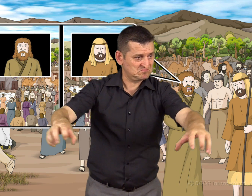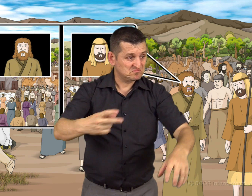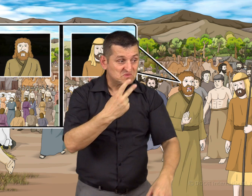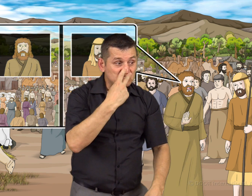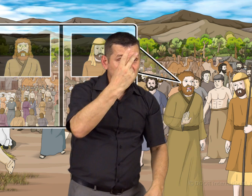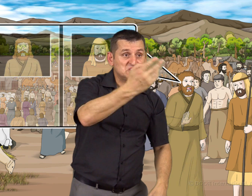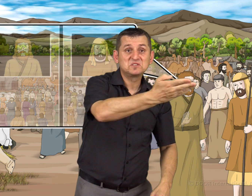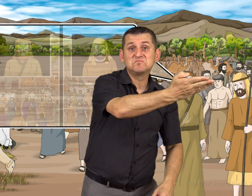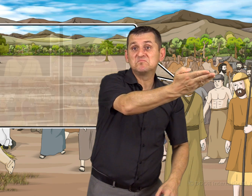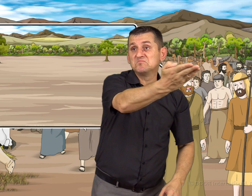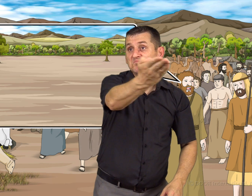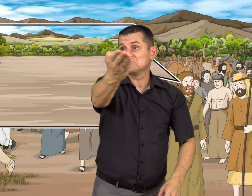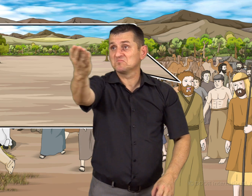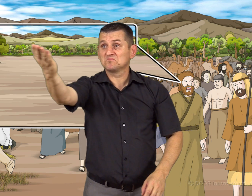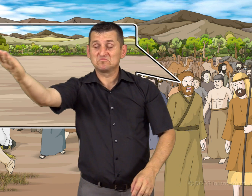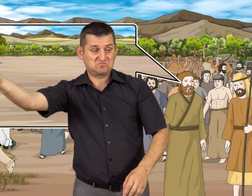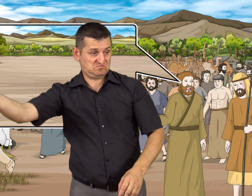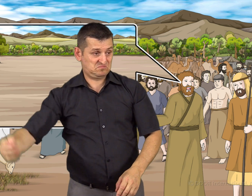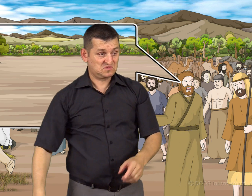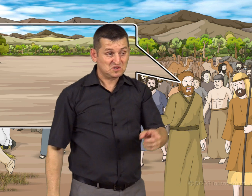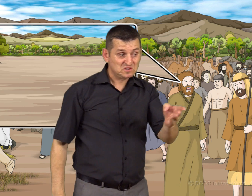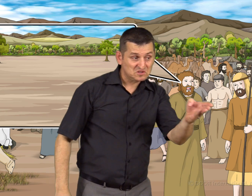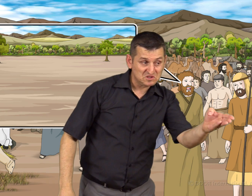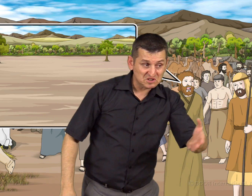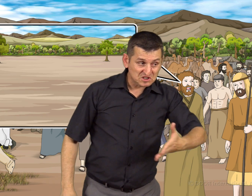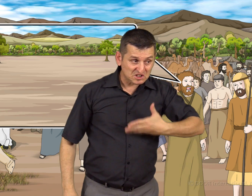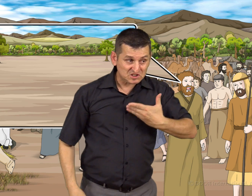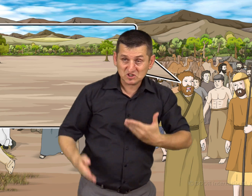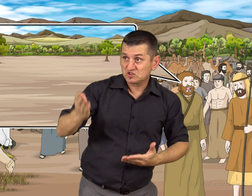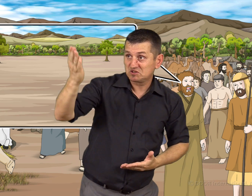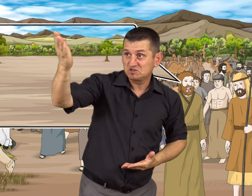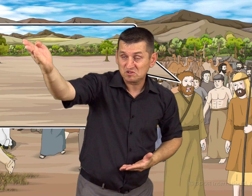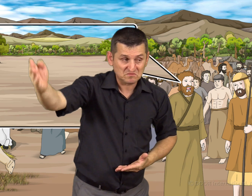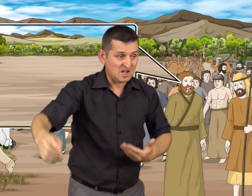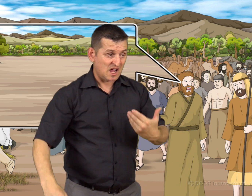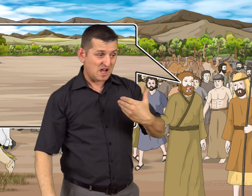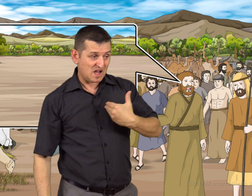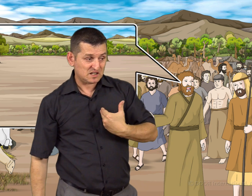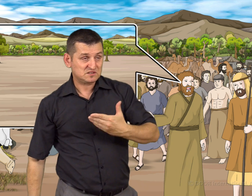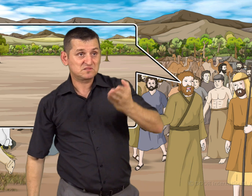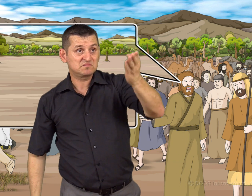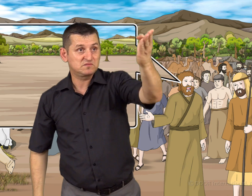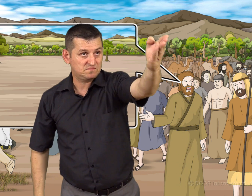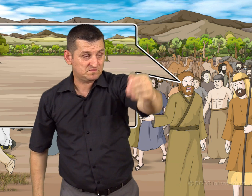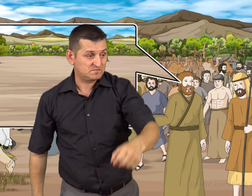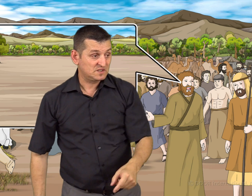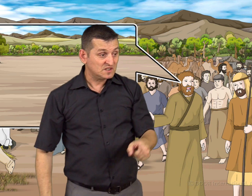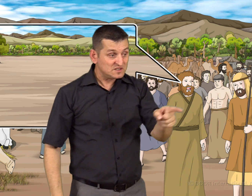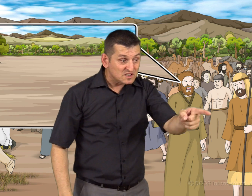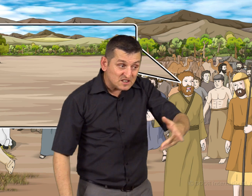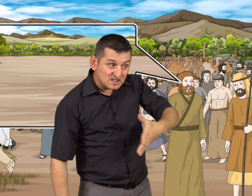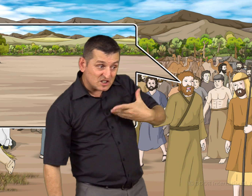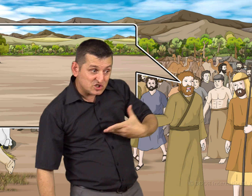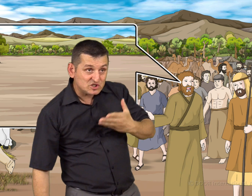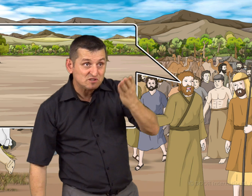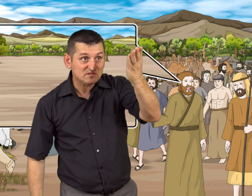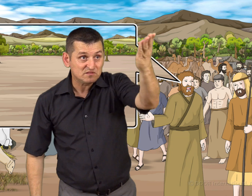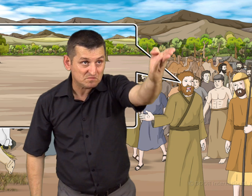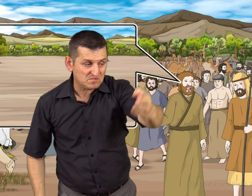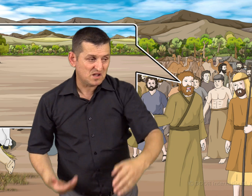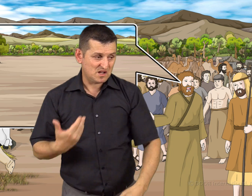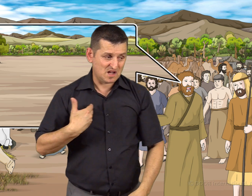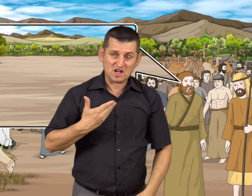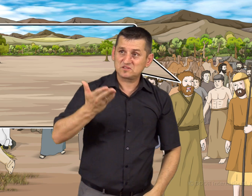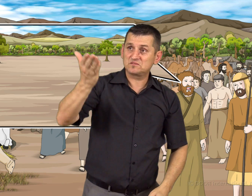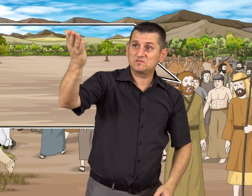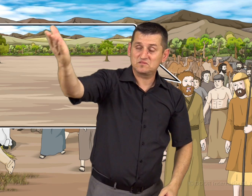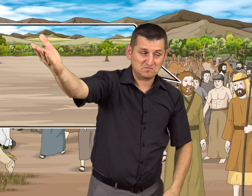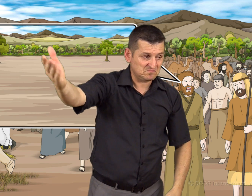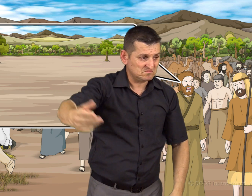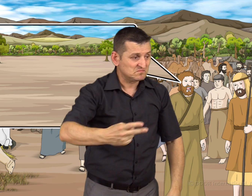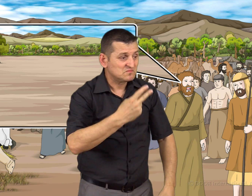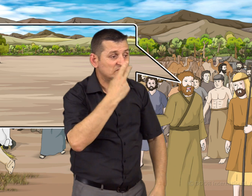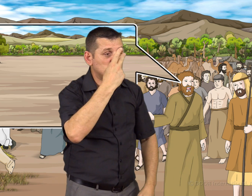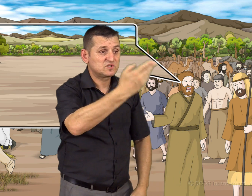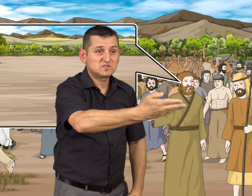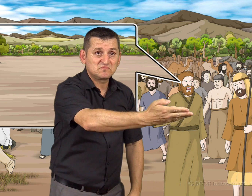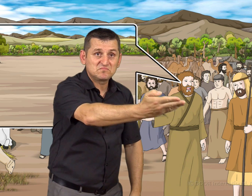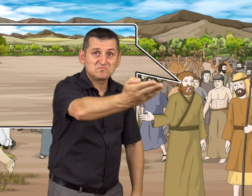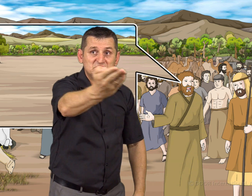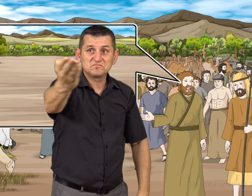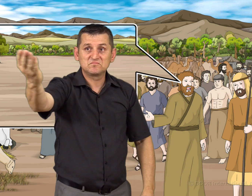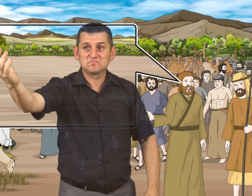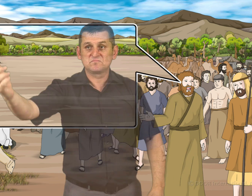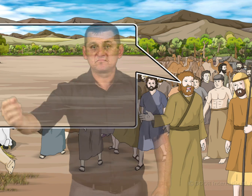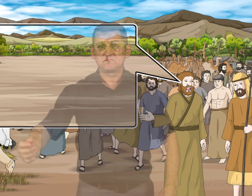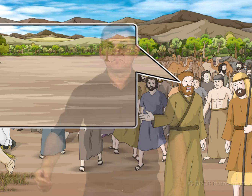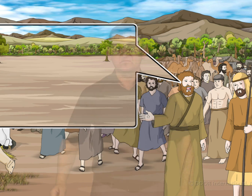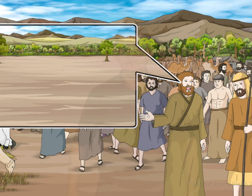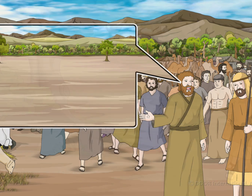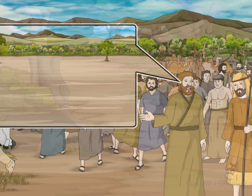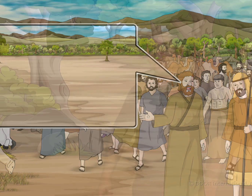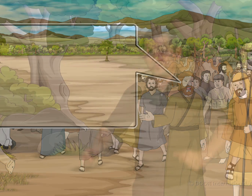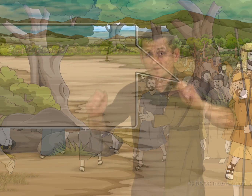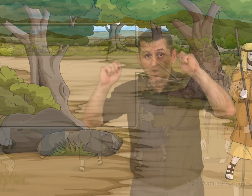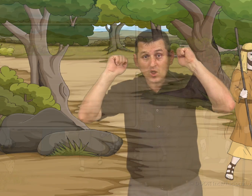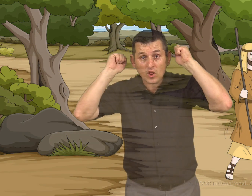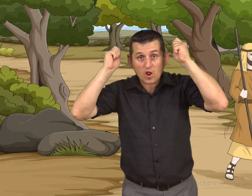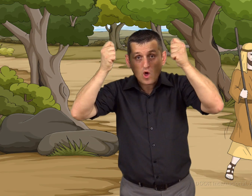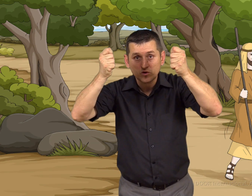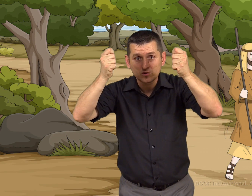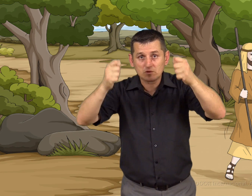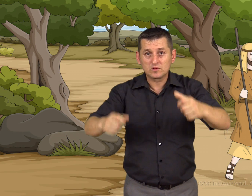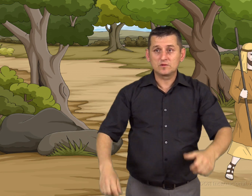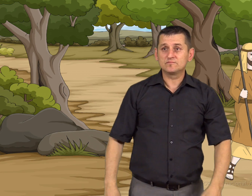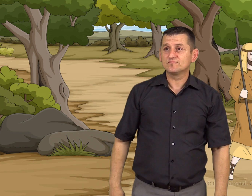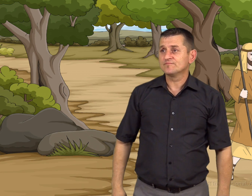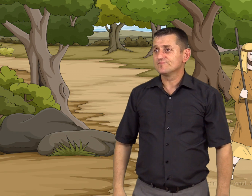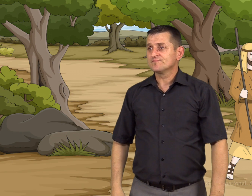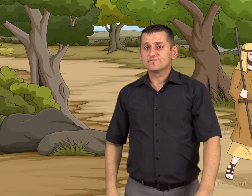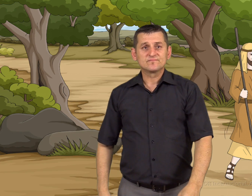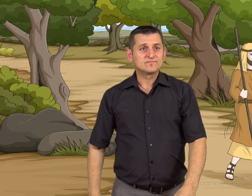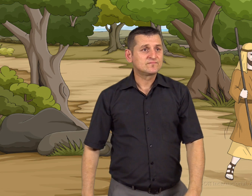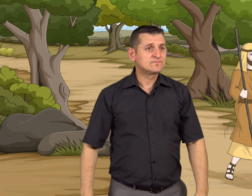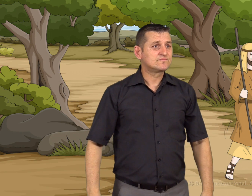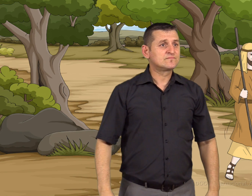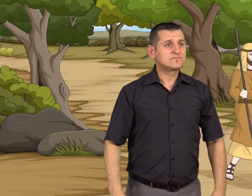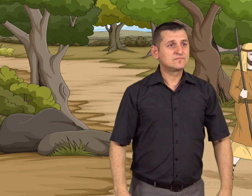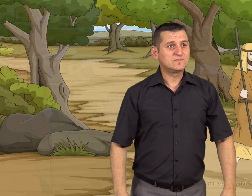Is not the whole land before you? Now separate yourself from me. If you go to the left, I will go to the right; if you go to the right, I will go to the left.”